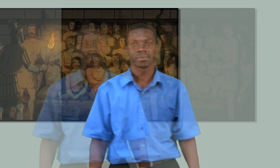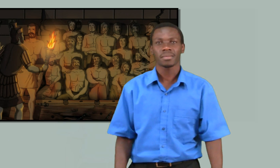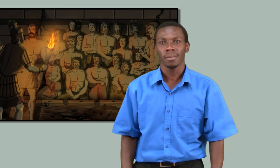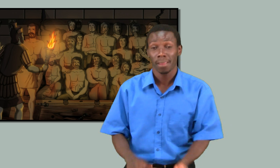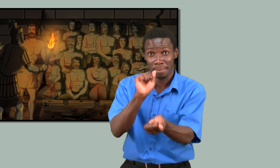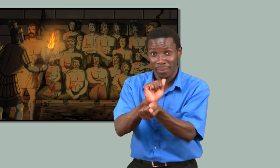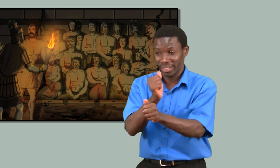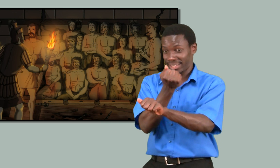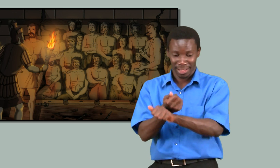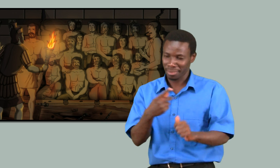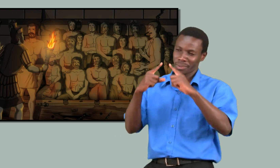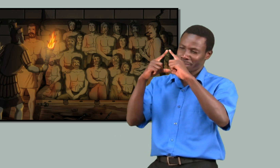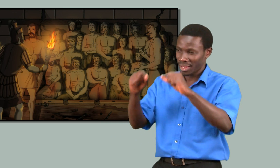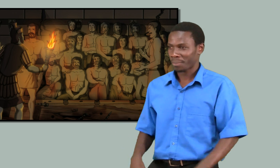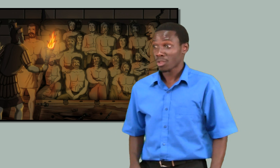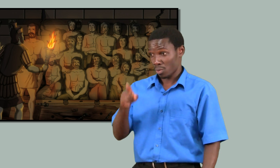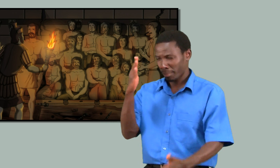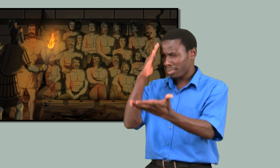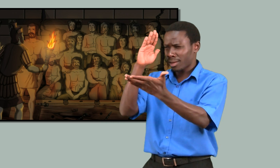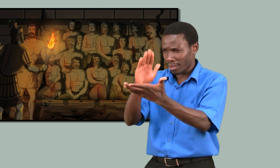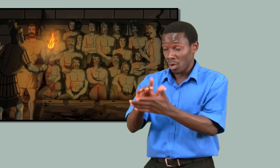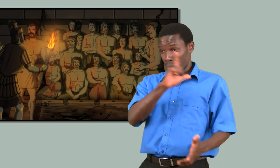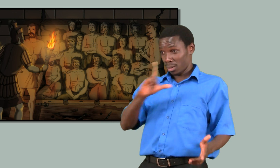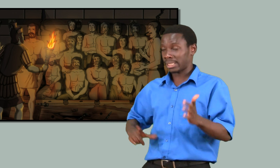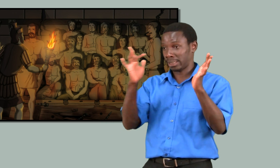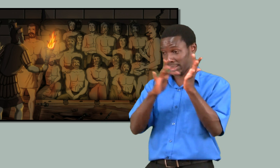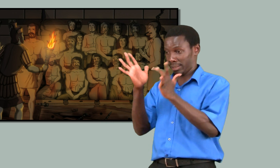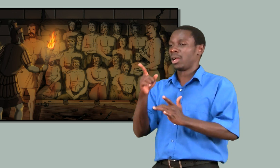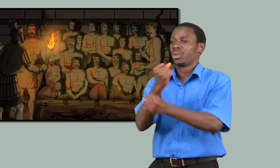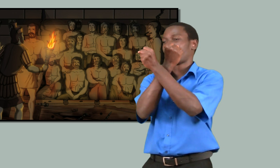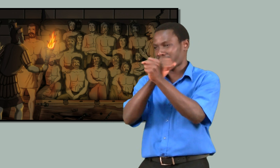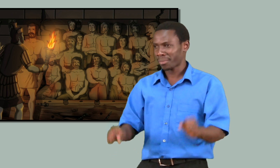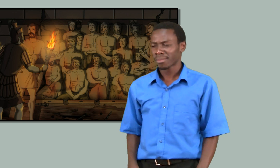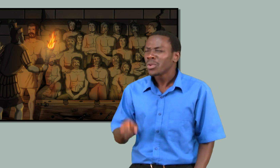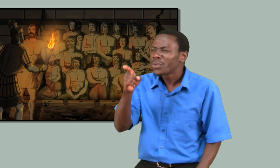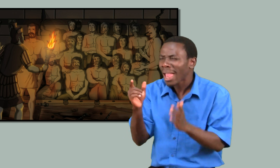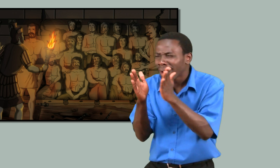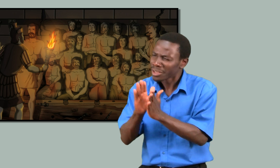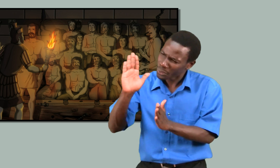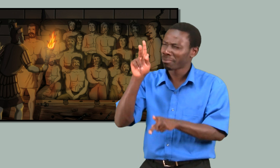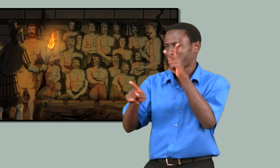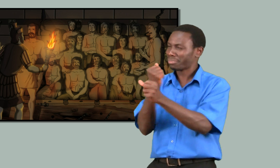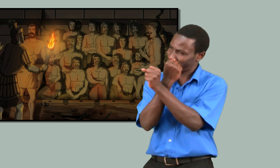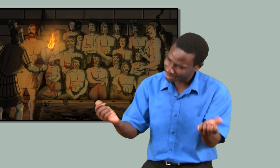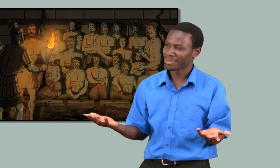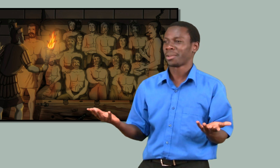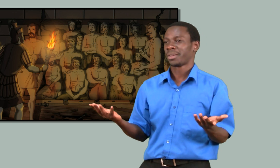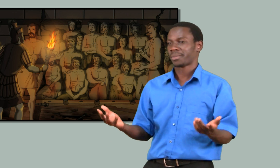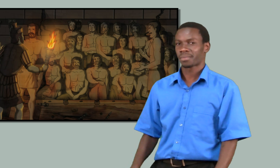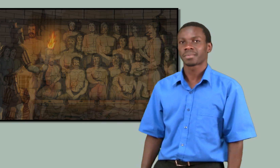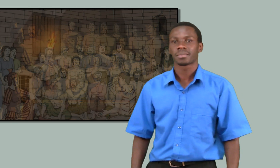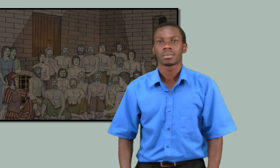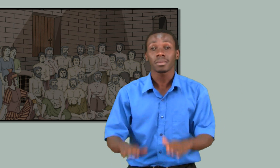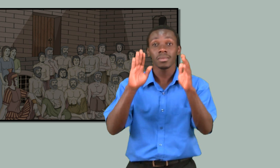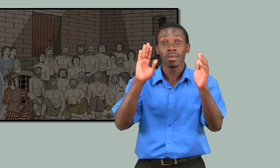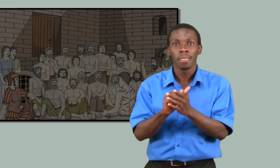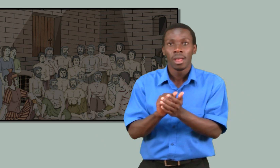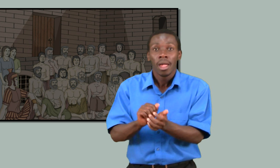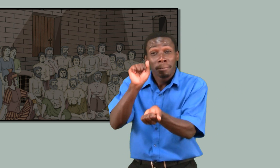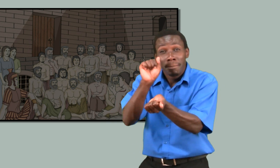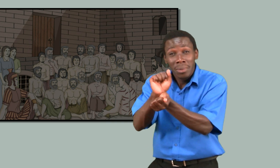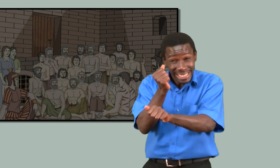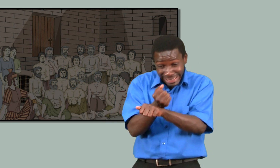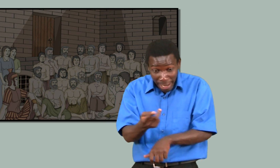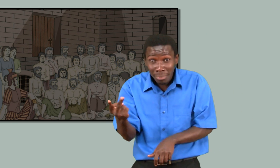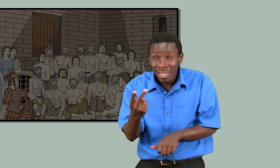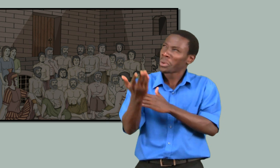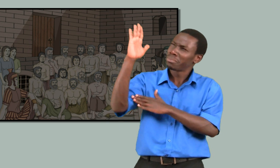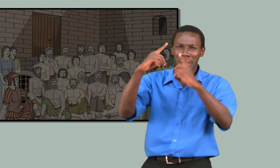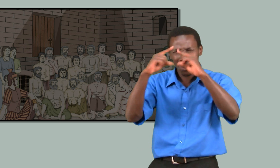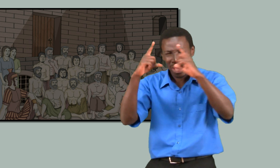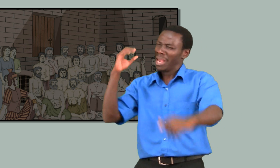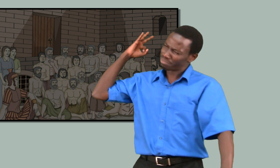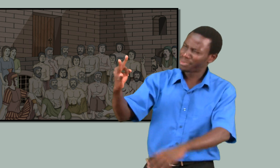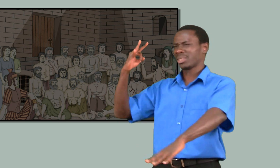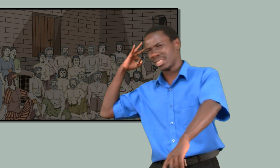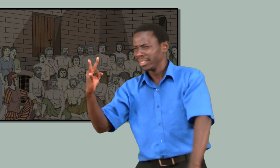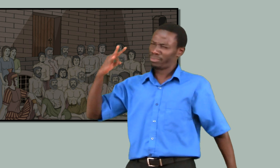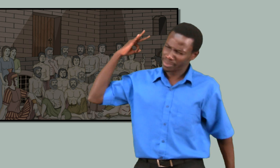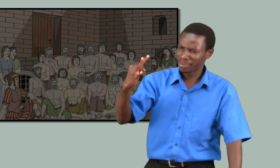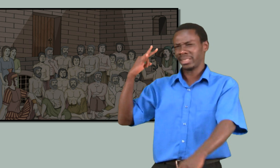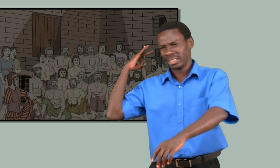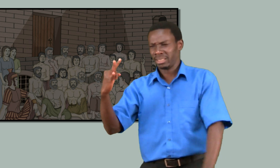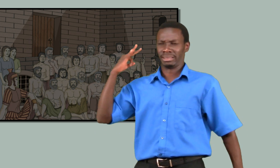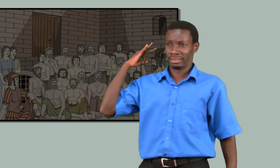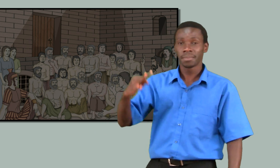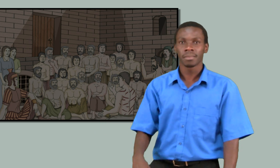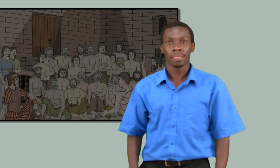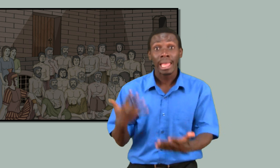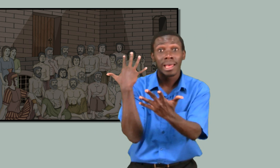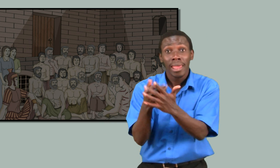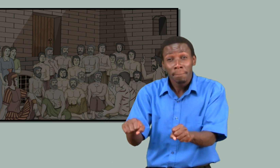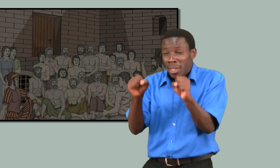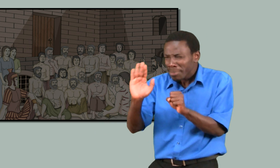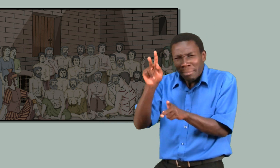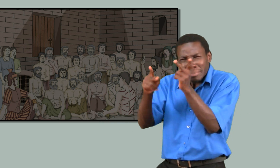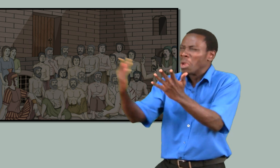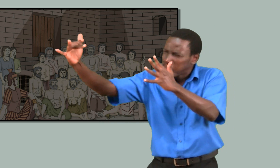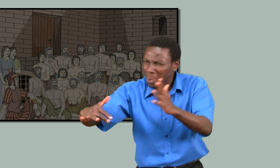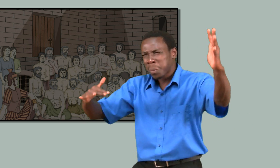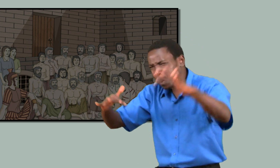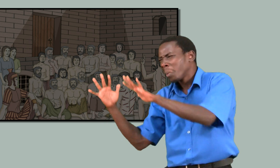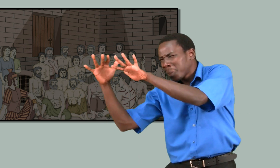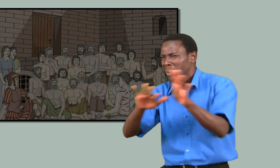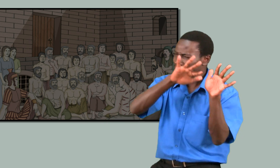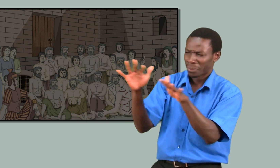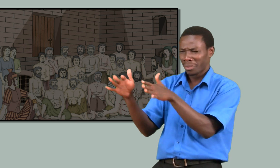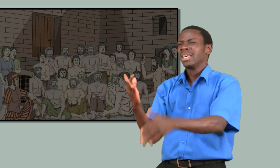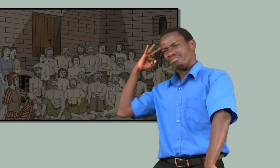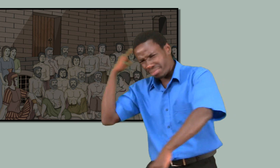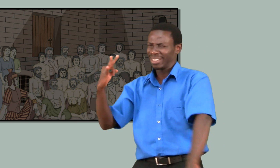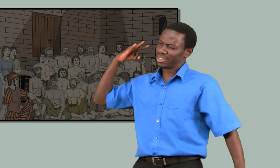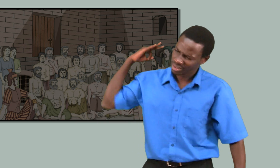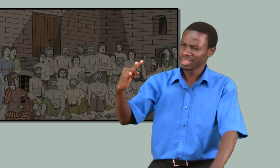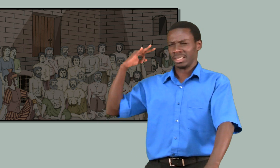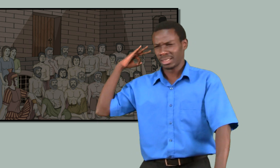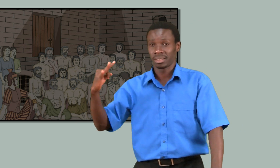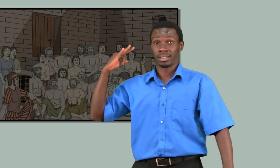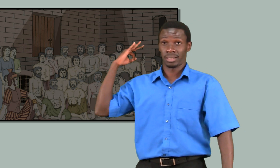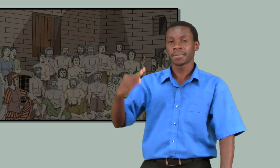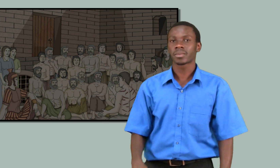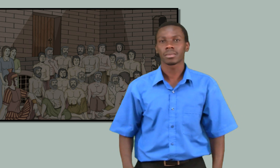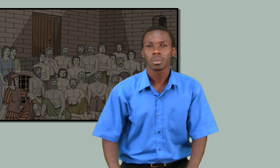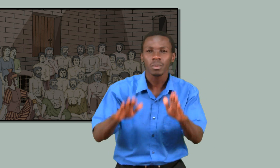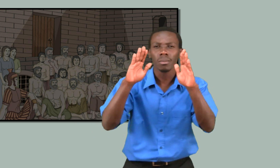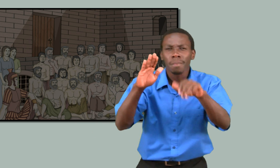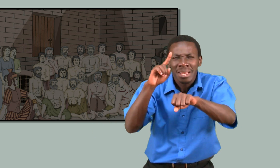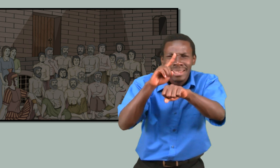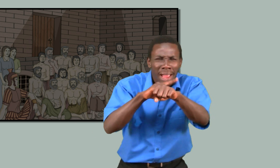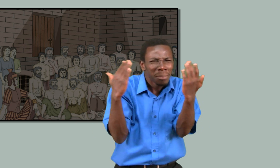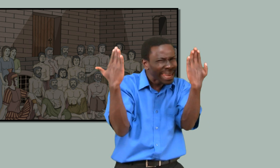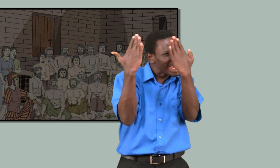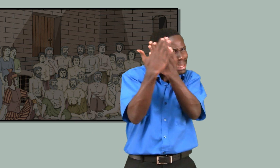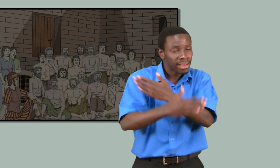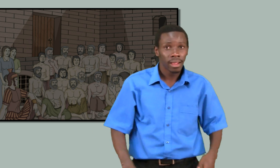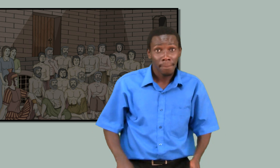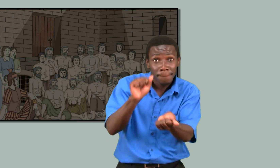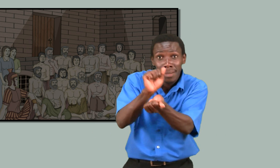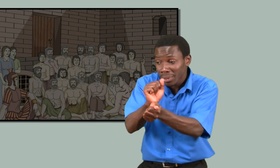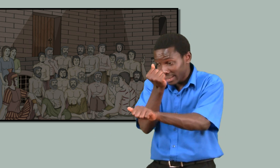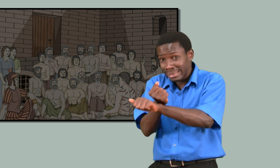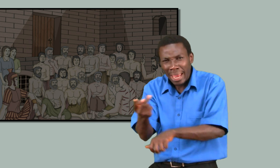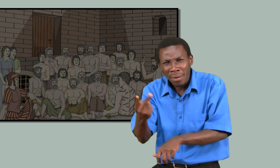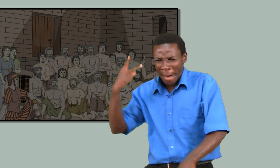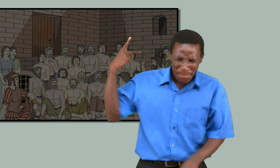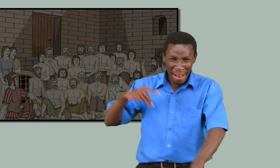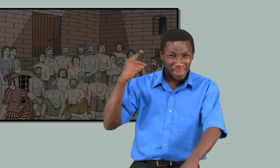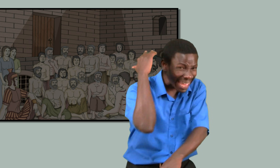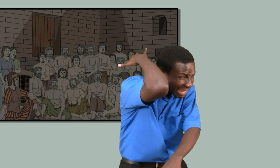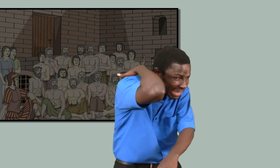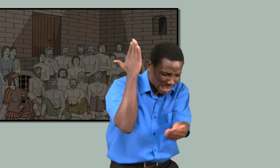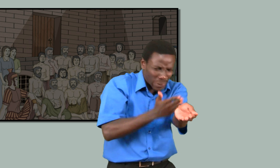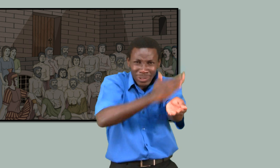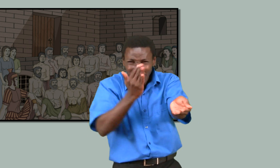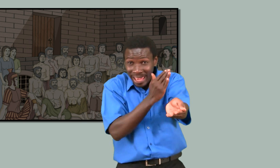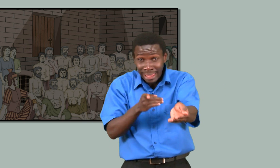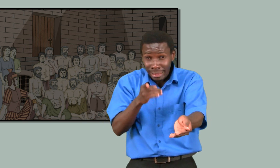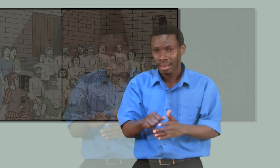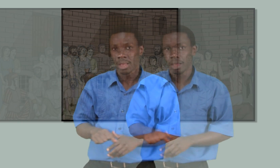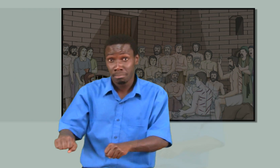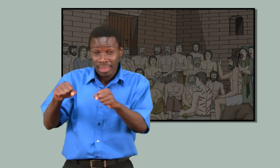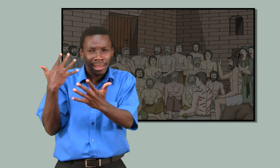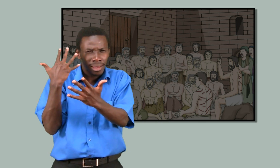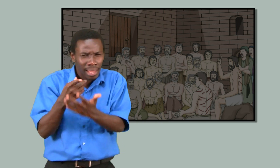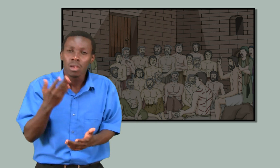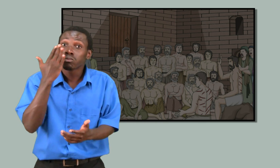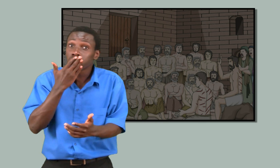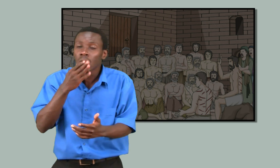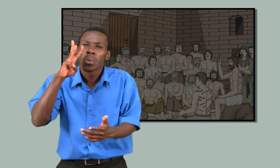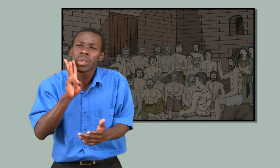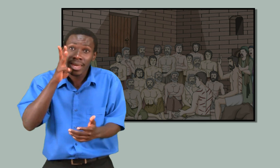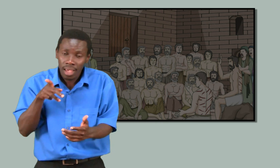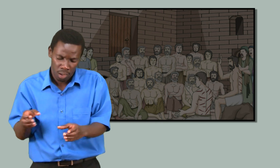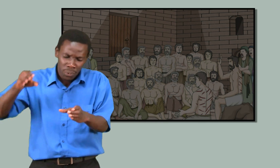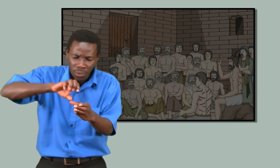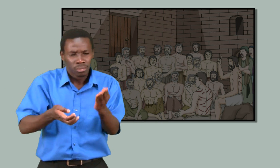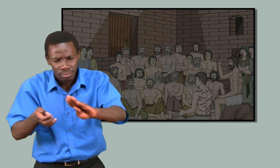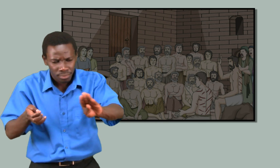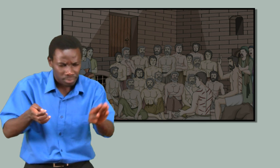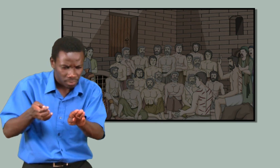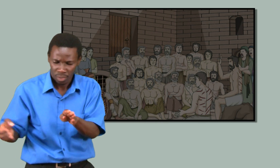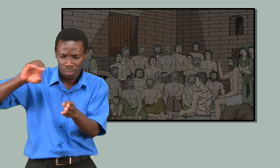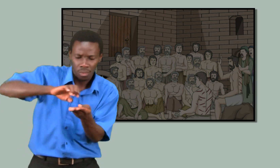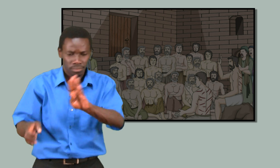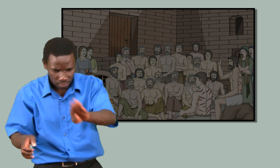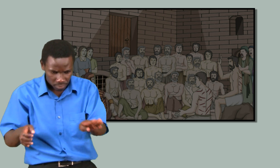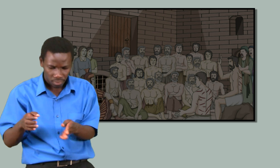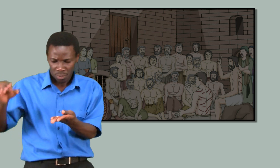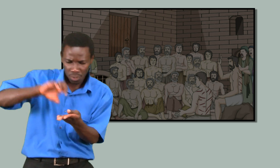They replied, “Believe in the Lord Jesus and you will be saved, you and your household.” Then Paul and Silas spoke the word of the Lord to him and to everyone in his house.